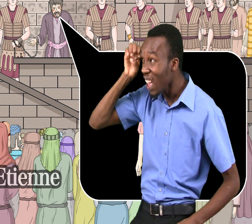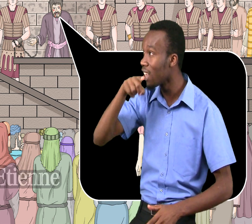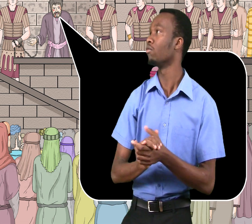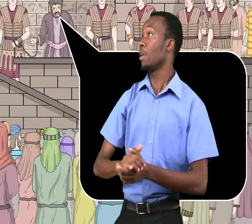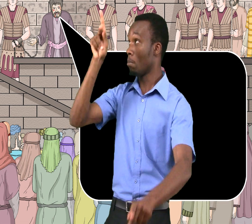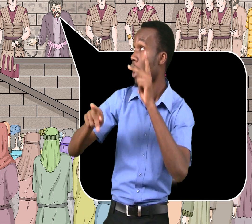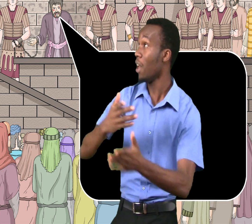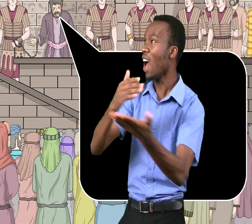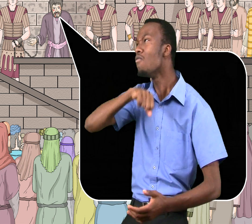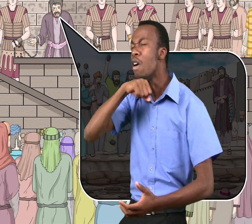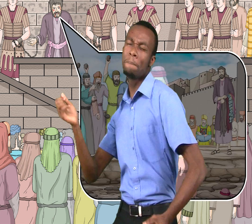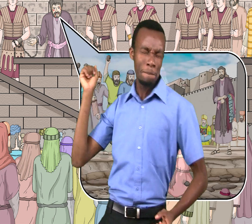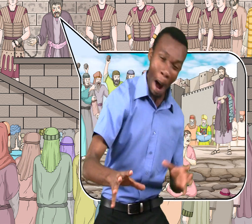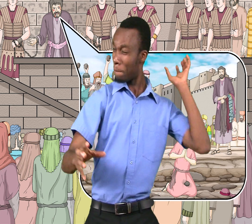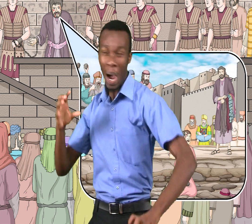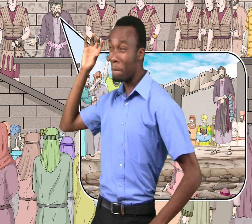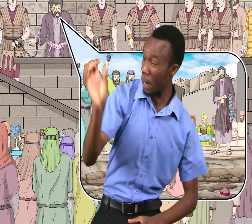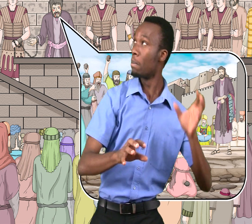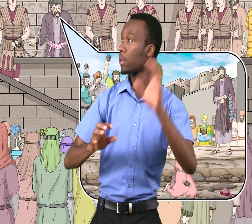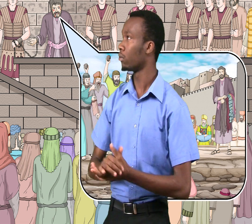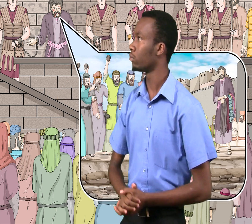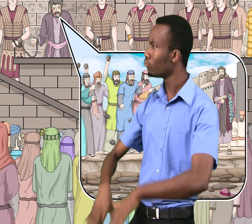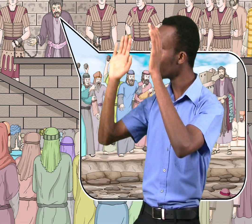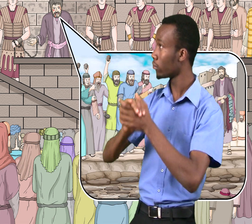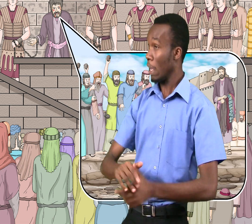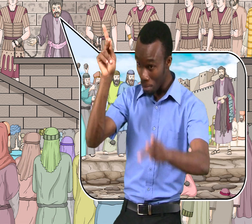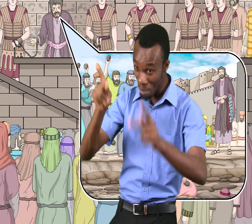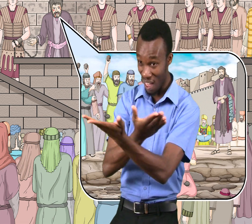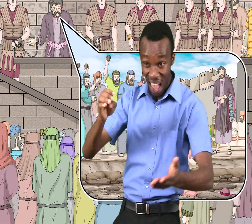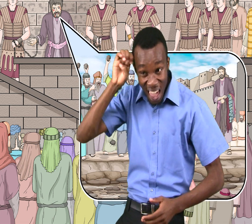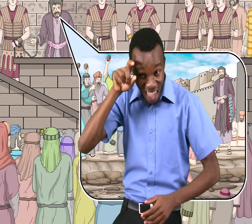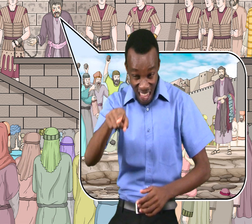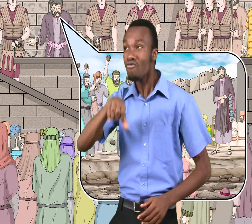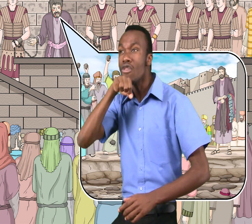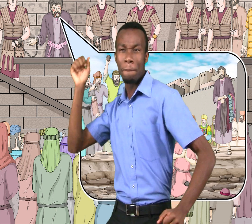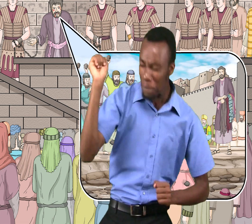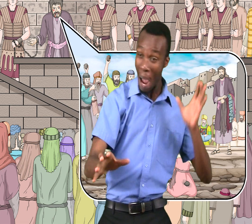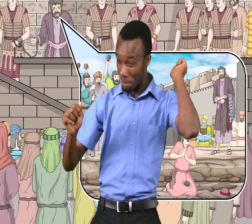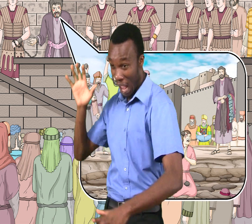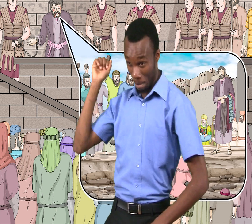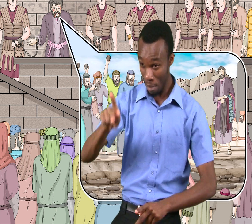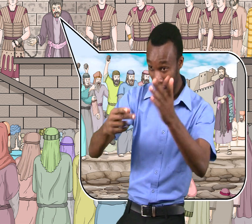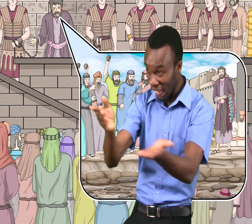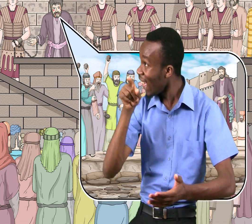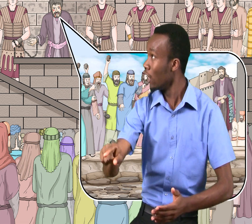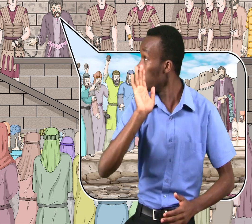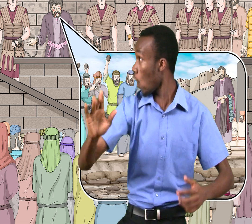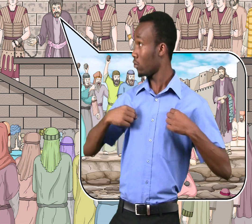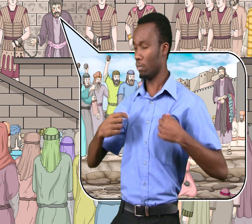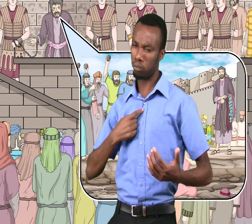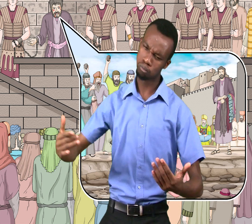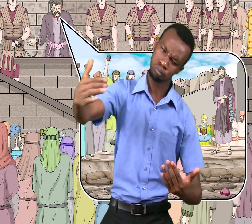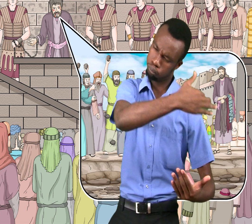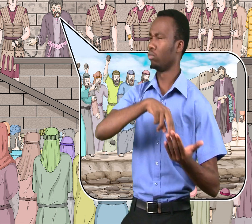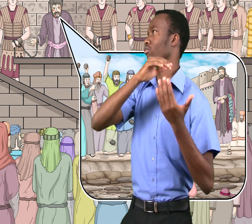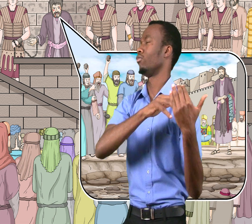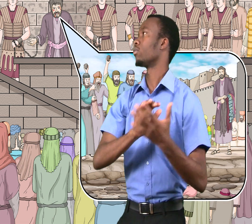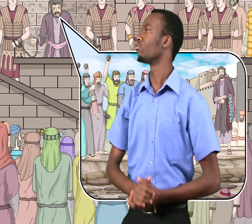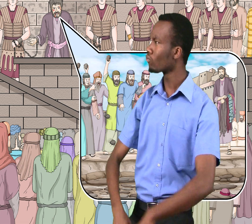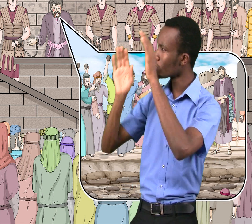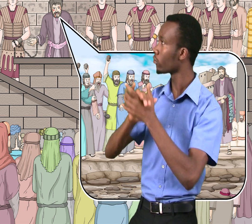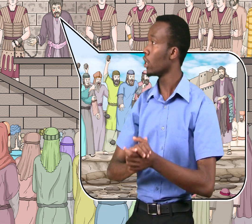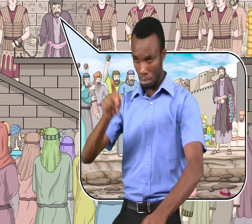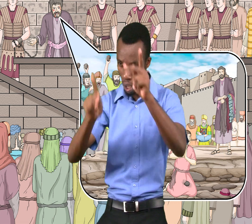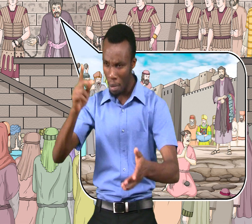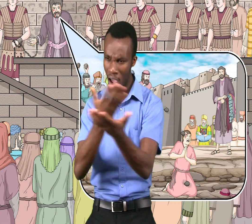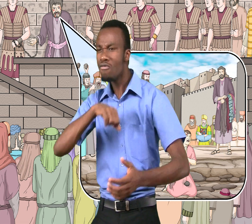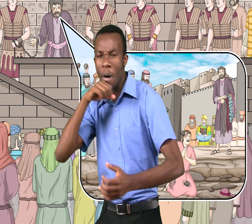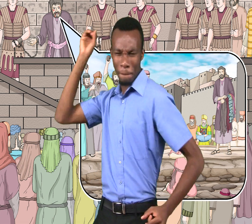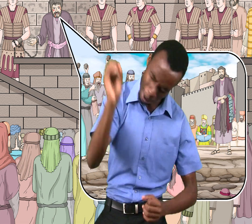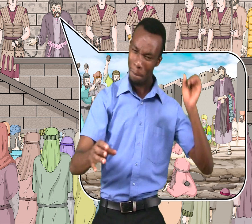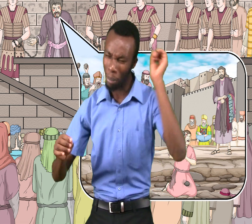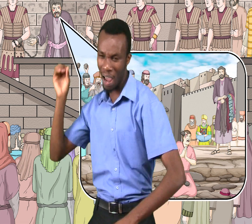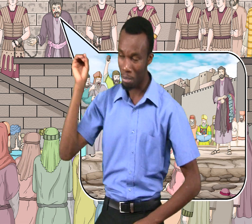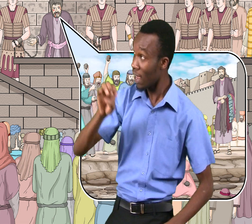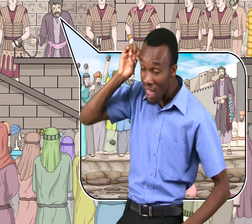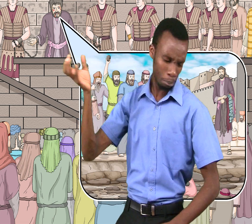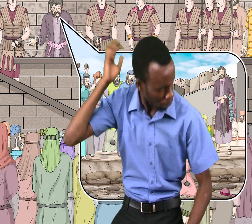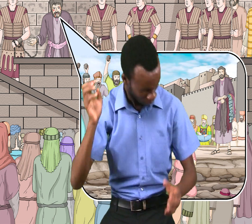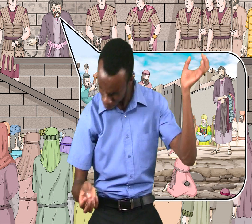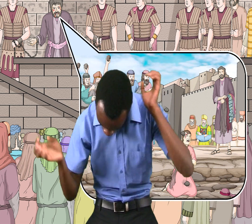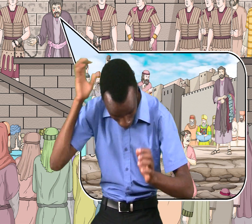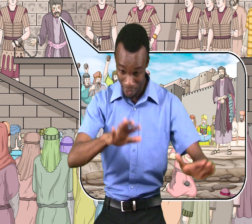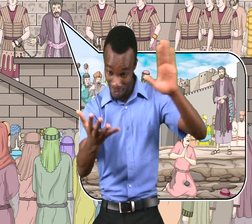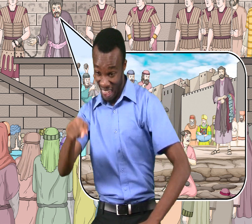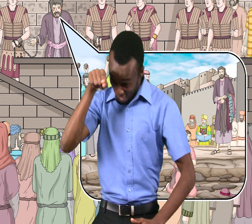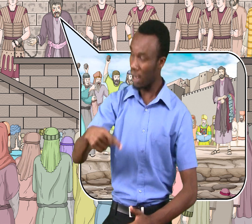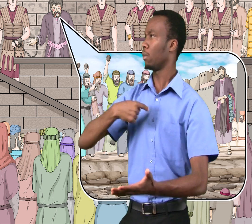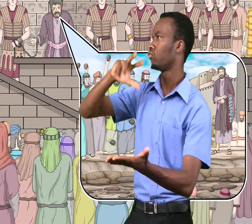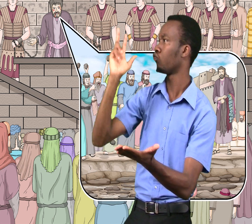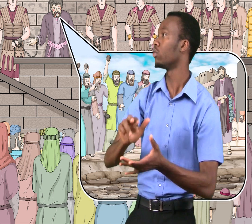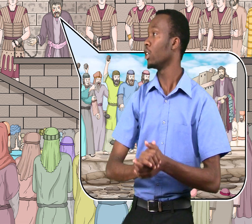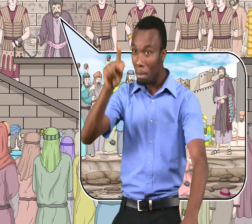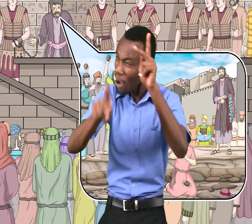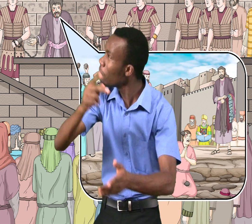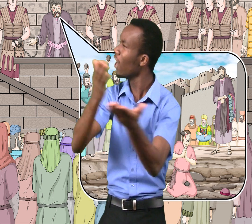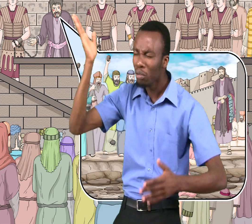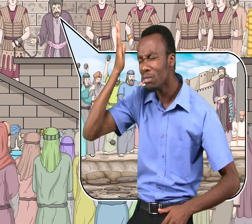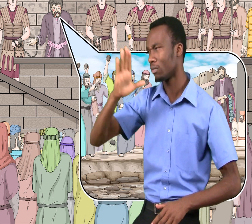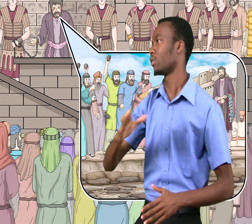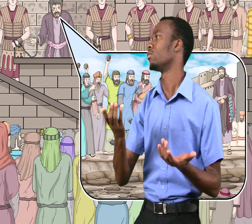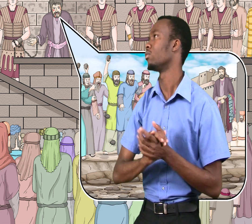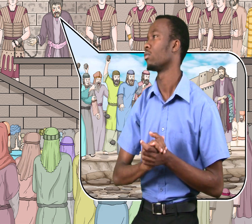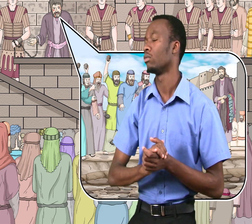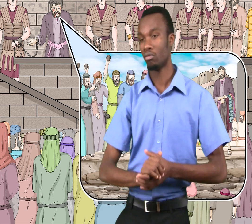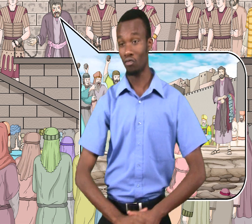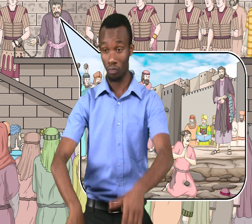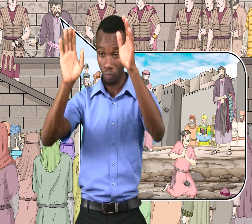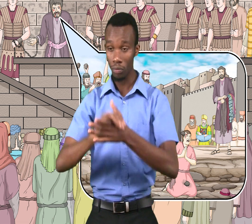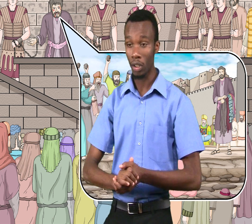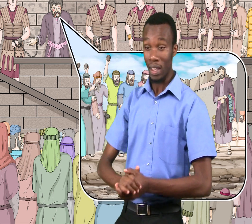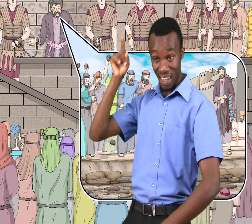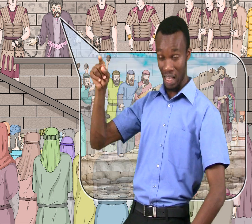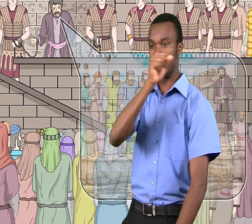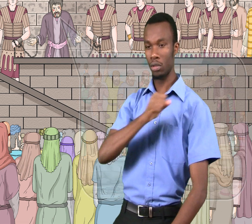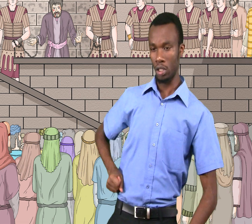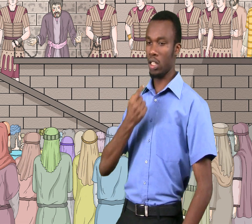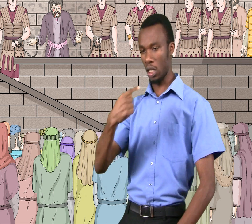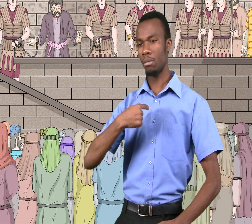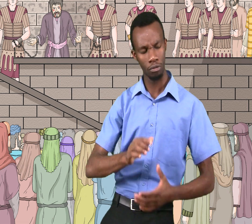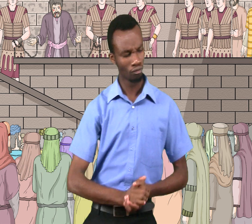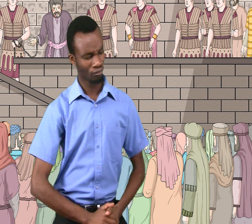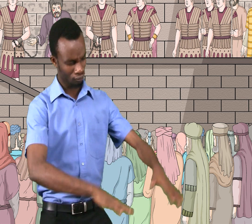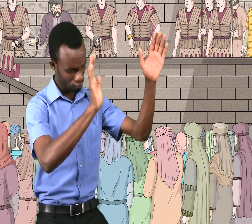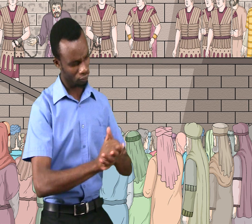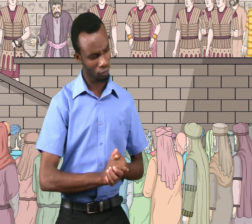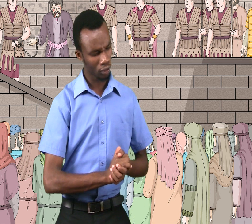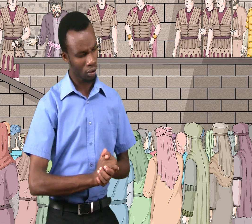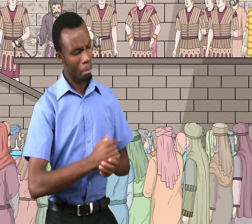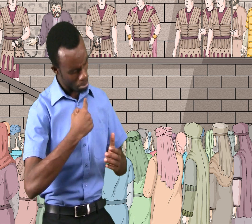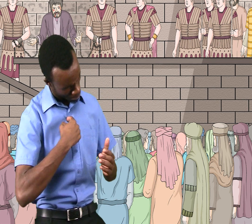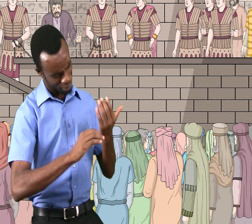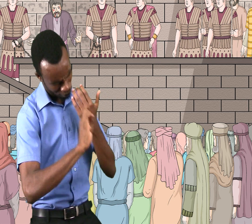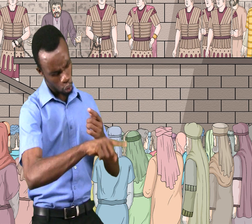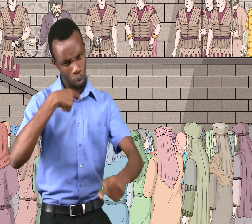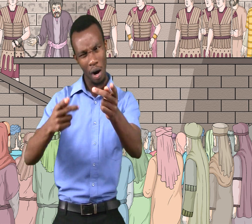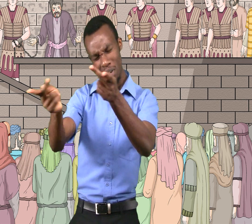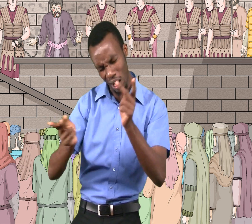And when the blood of Your witness Stephen was shed, I stood there giving my approval and watching over the garments of those who killed him.’